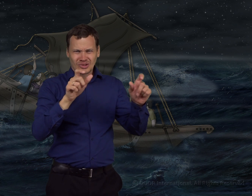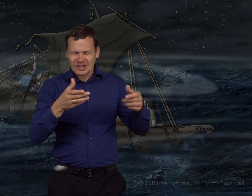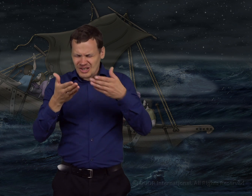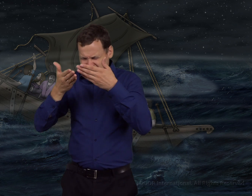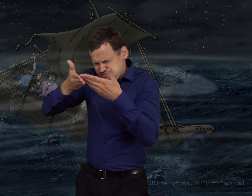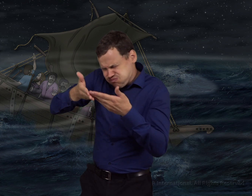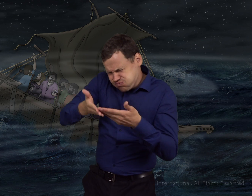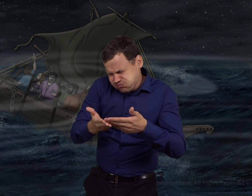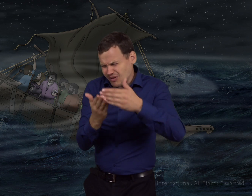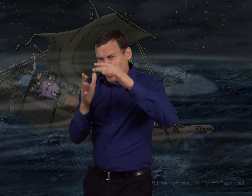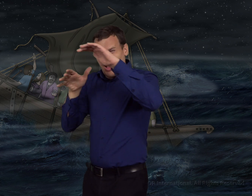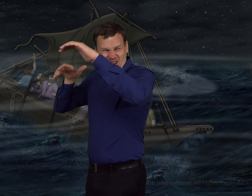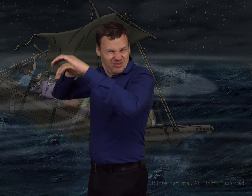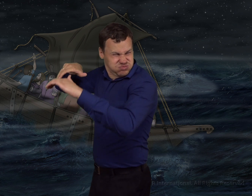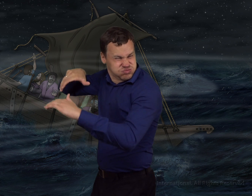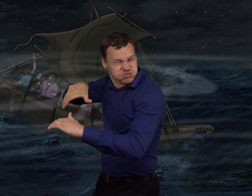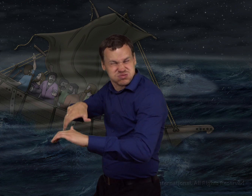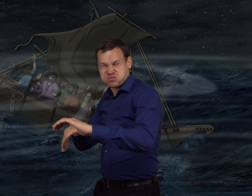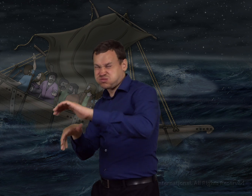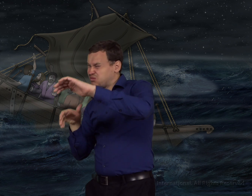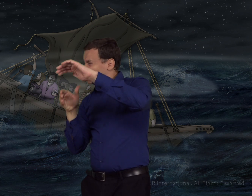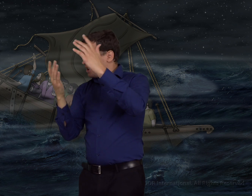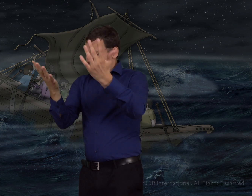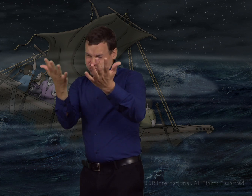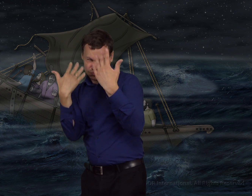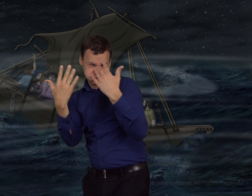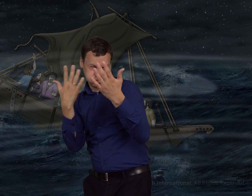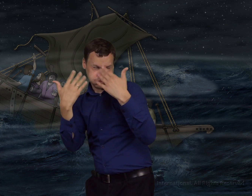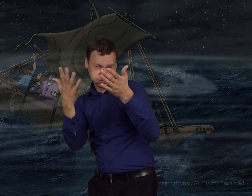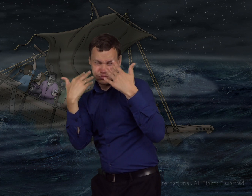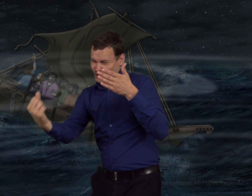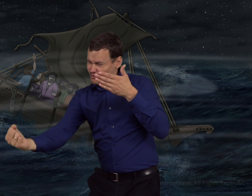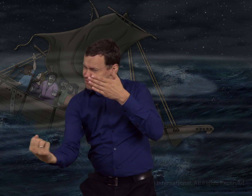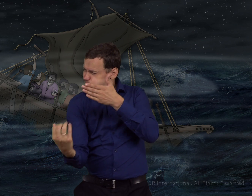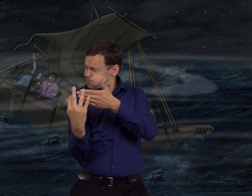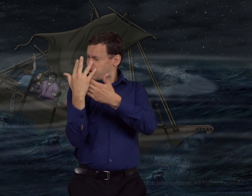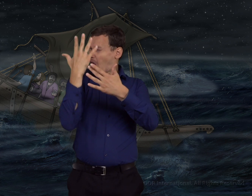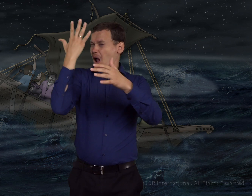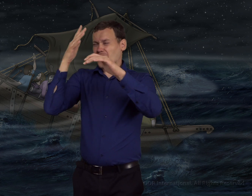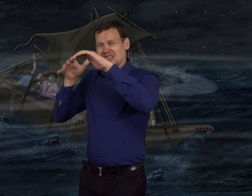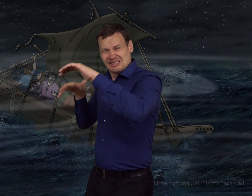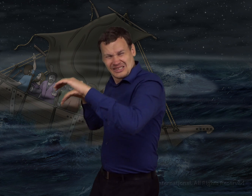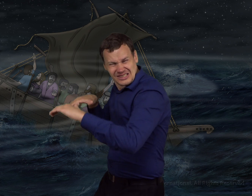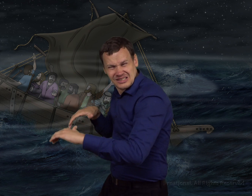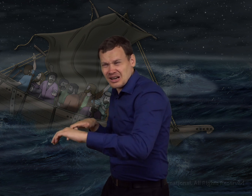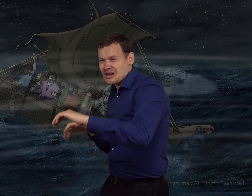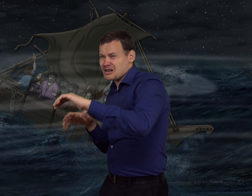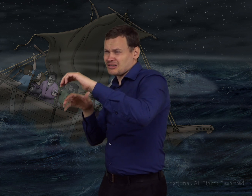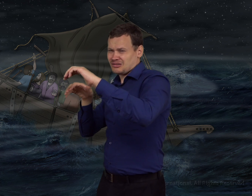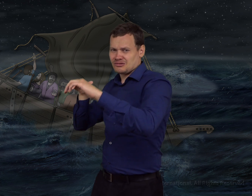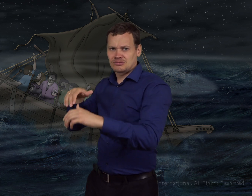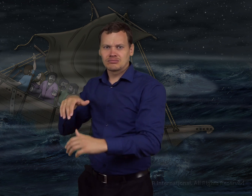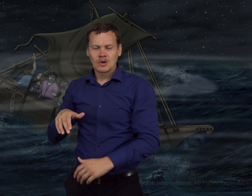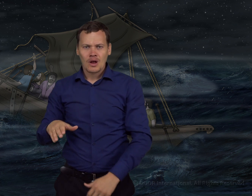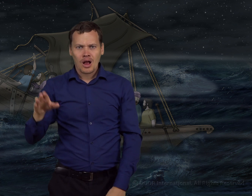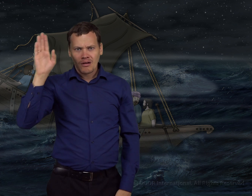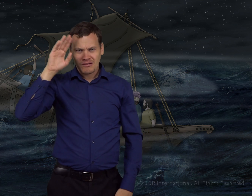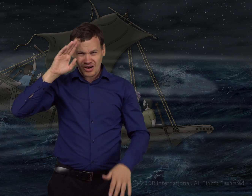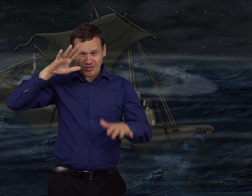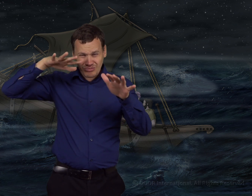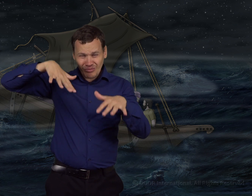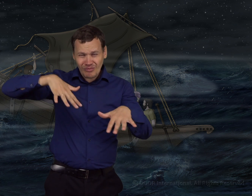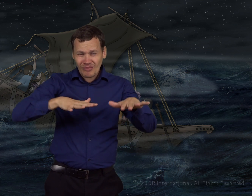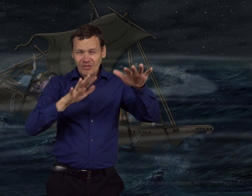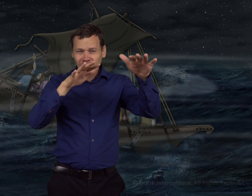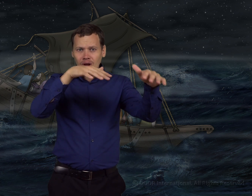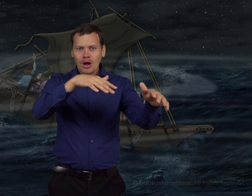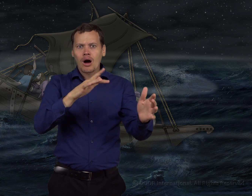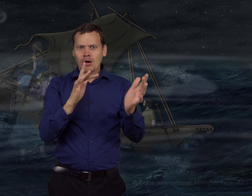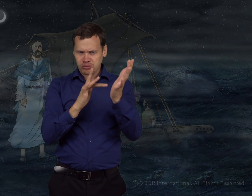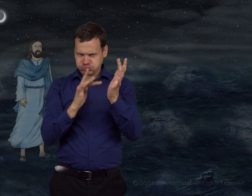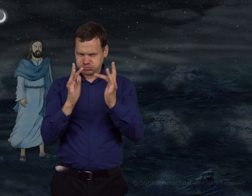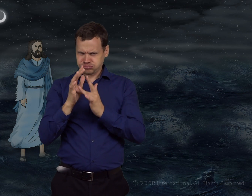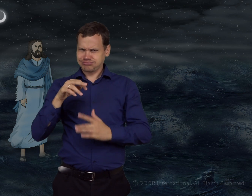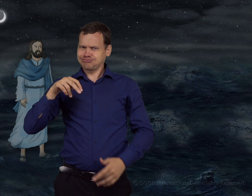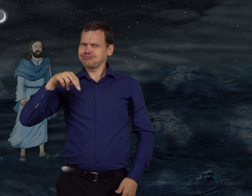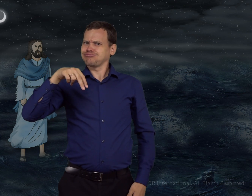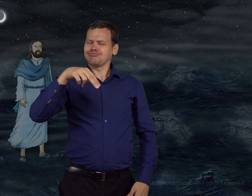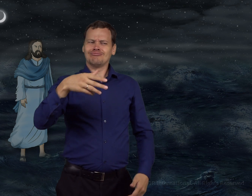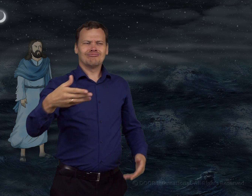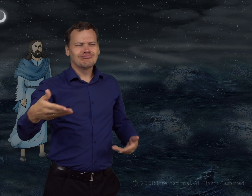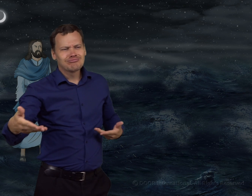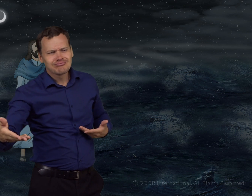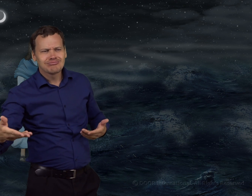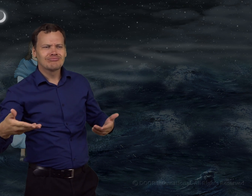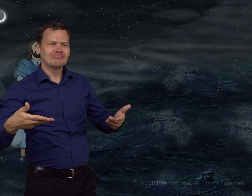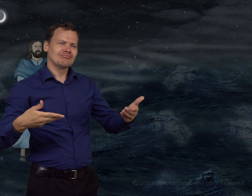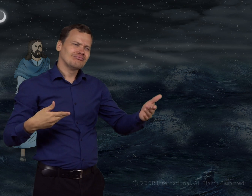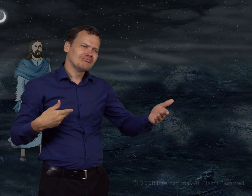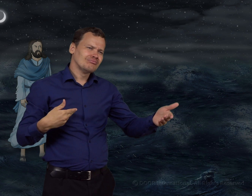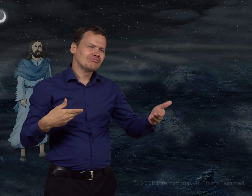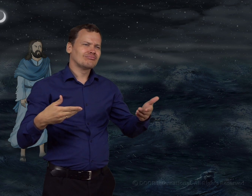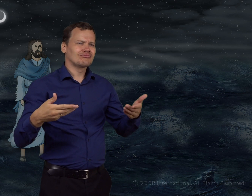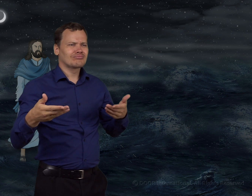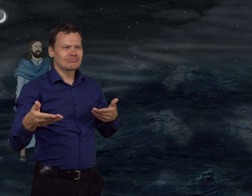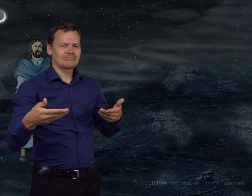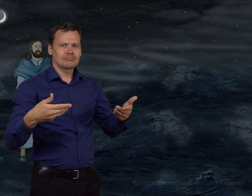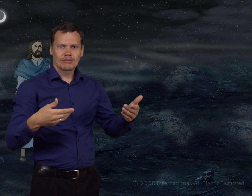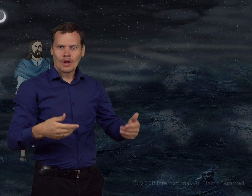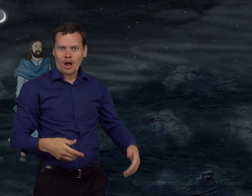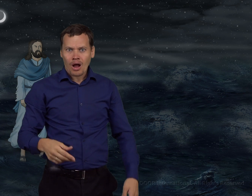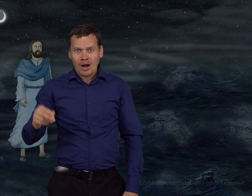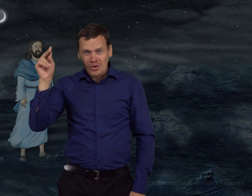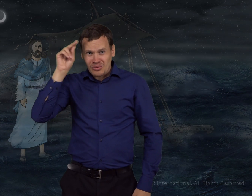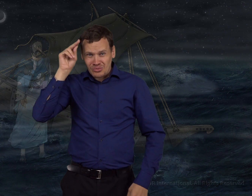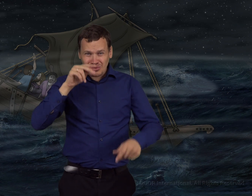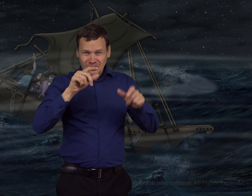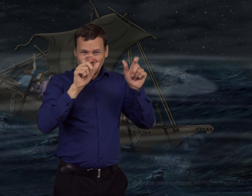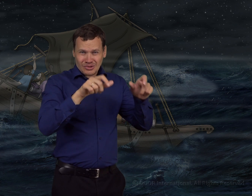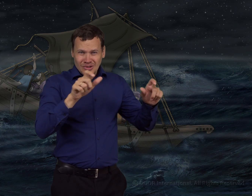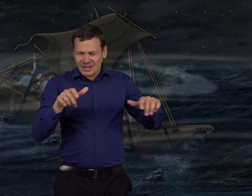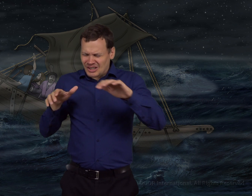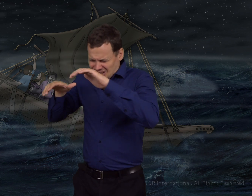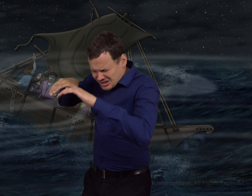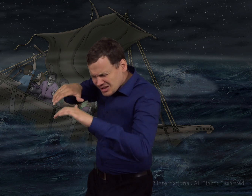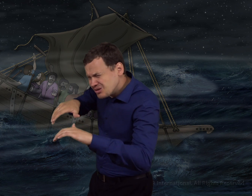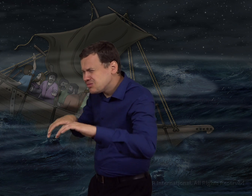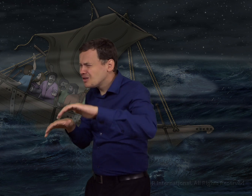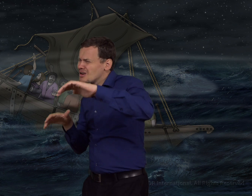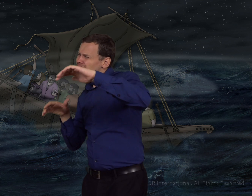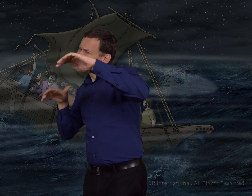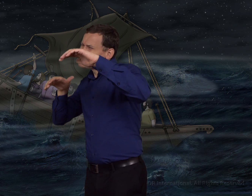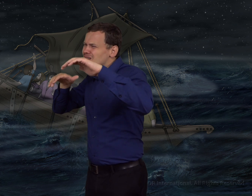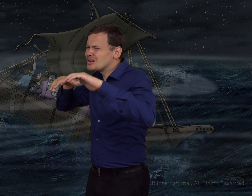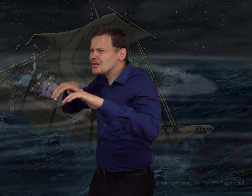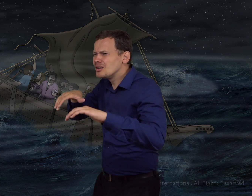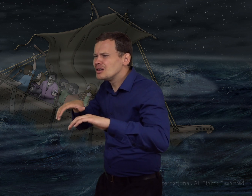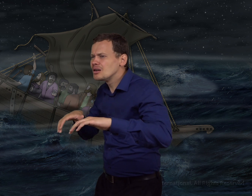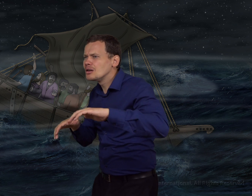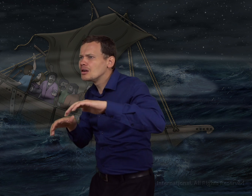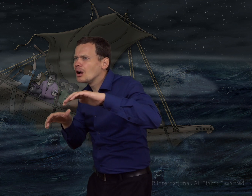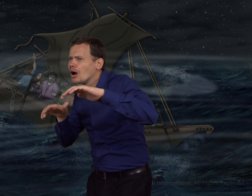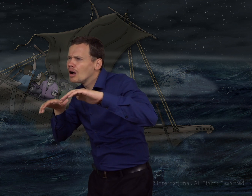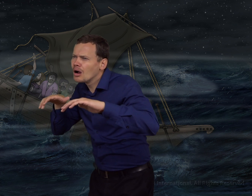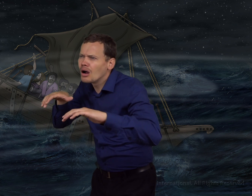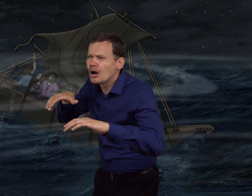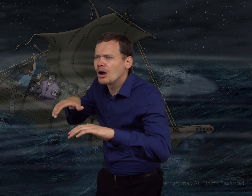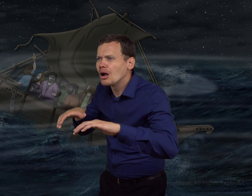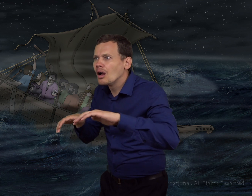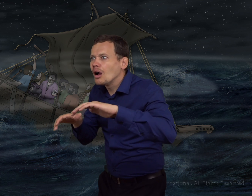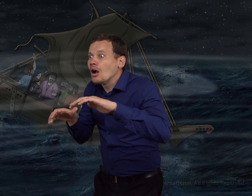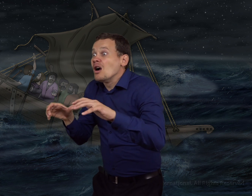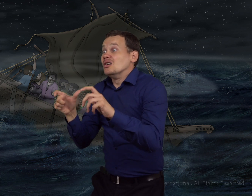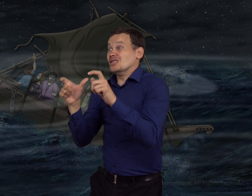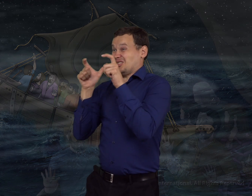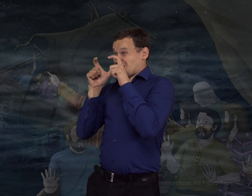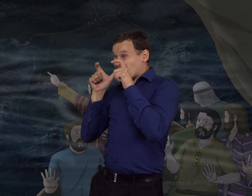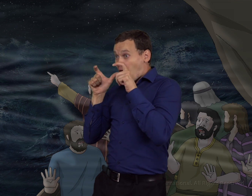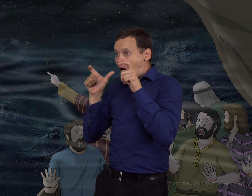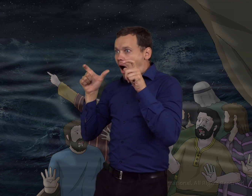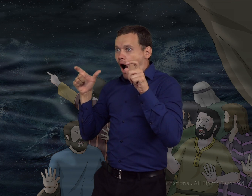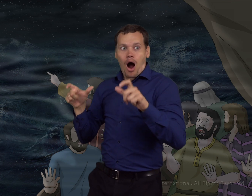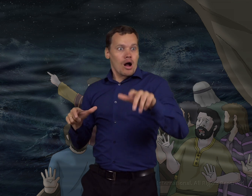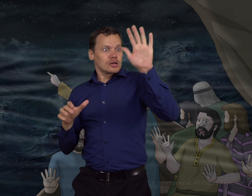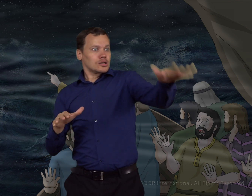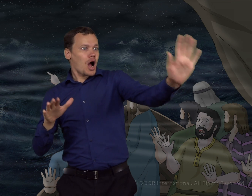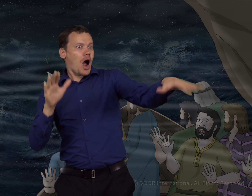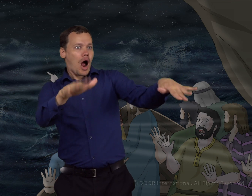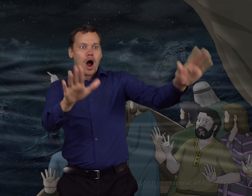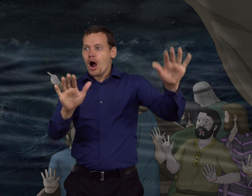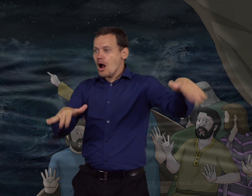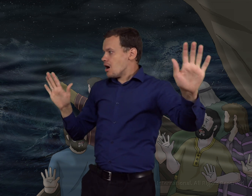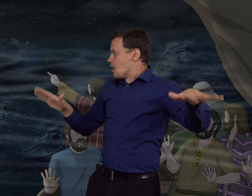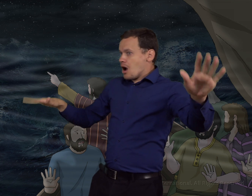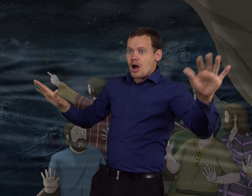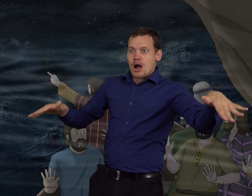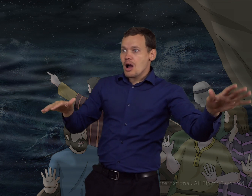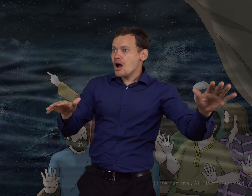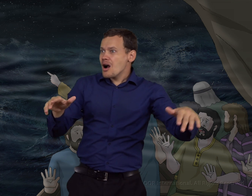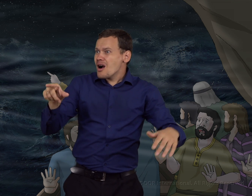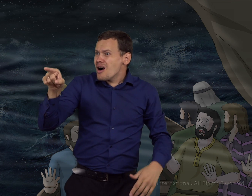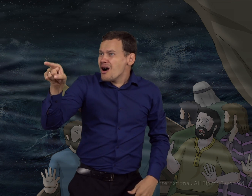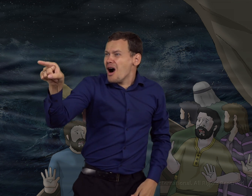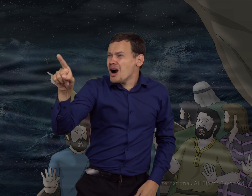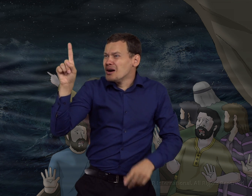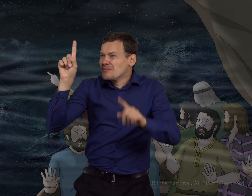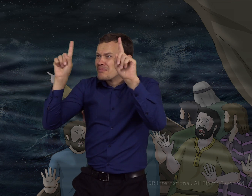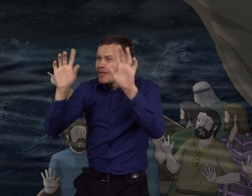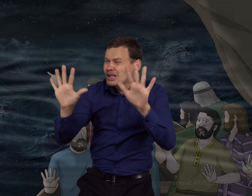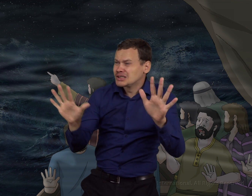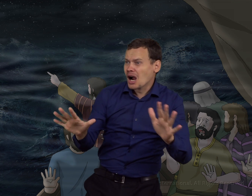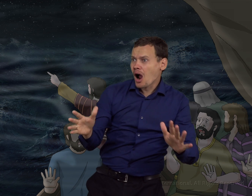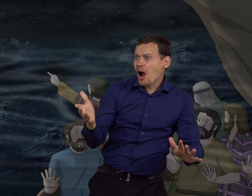When the disciples saw Him walking on the sea, they were terrified. “It’s a ghost!”